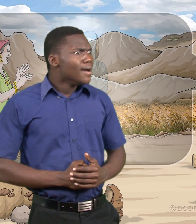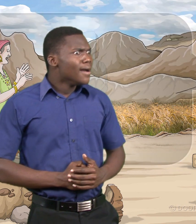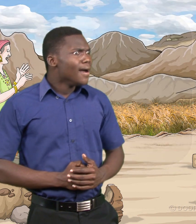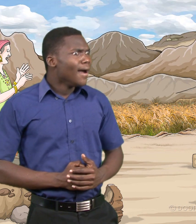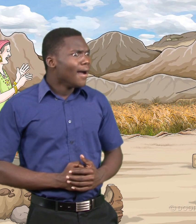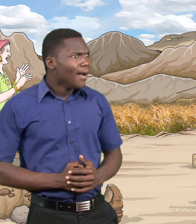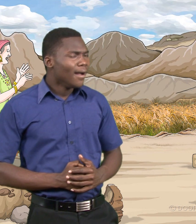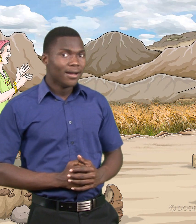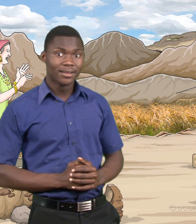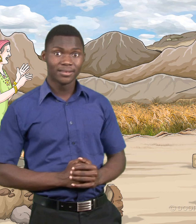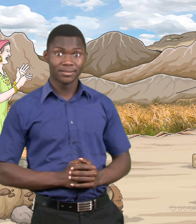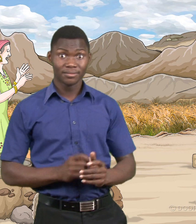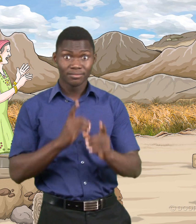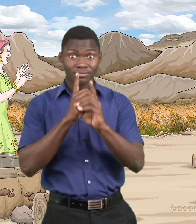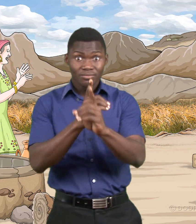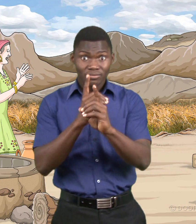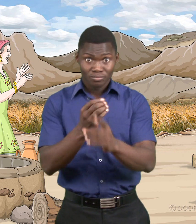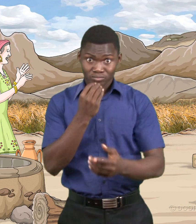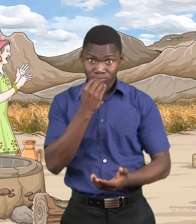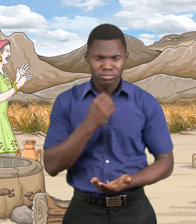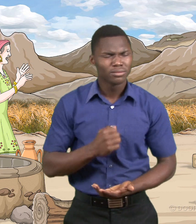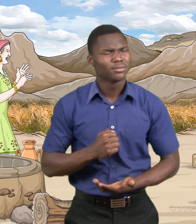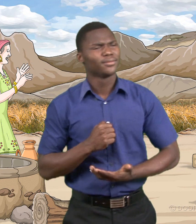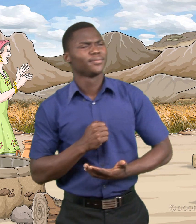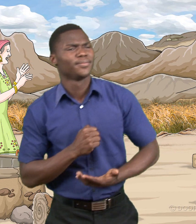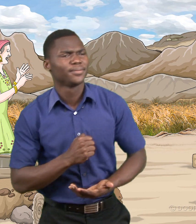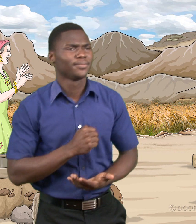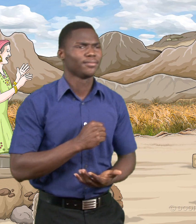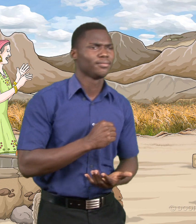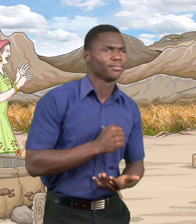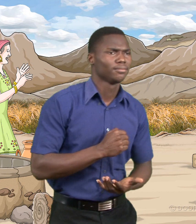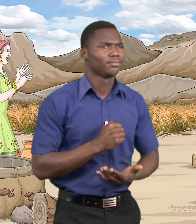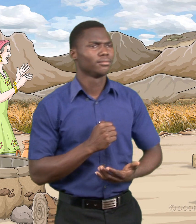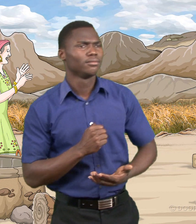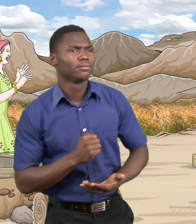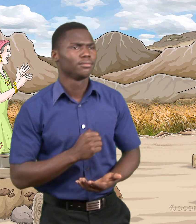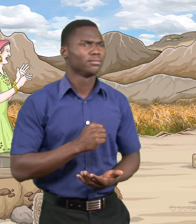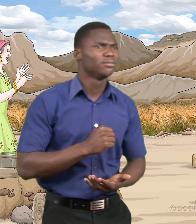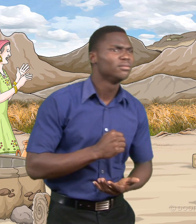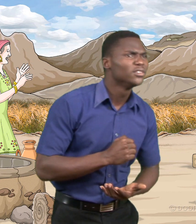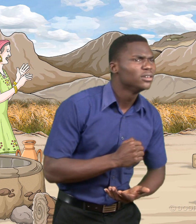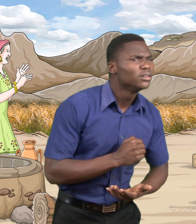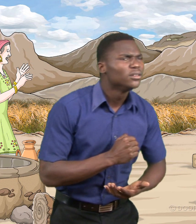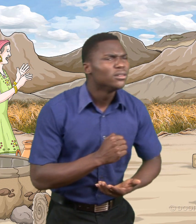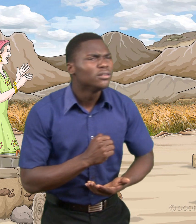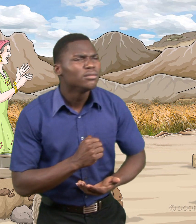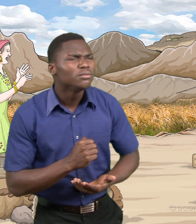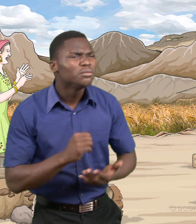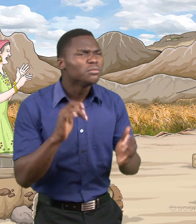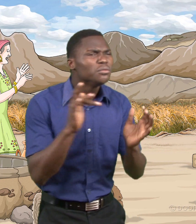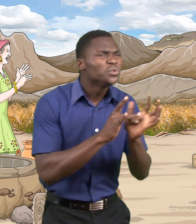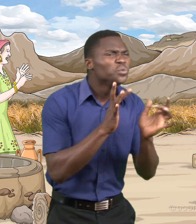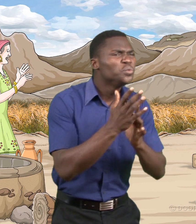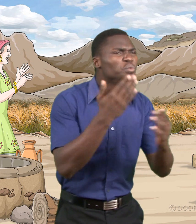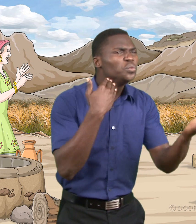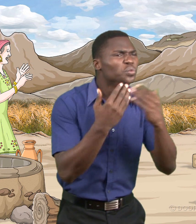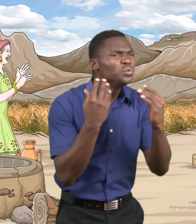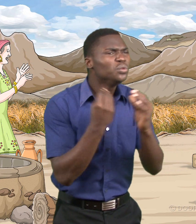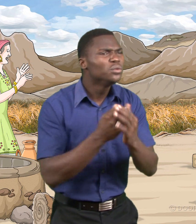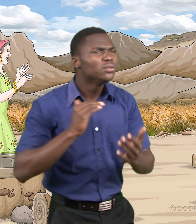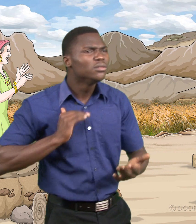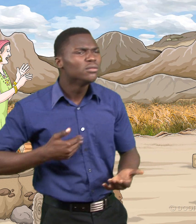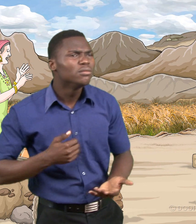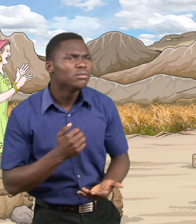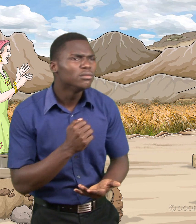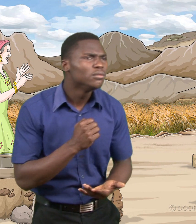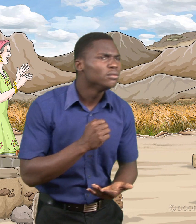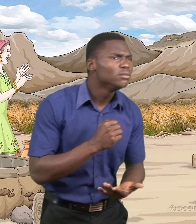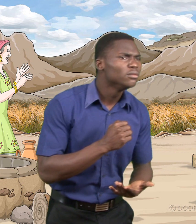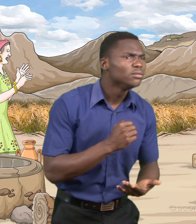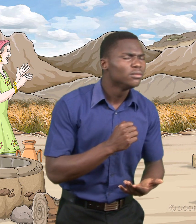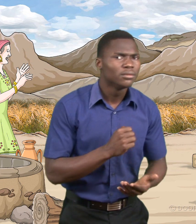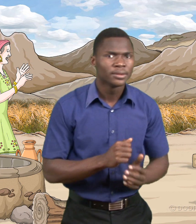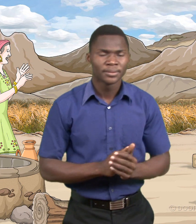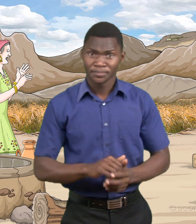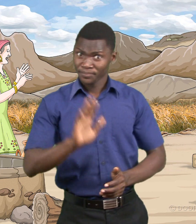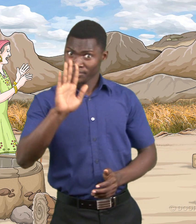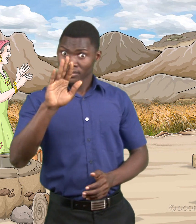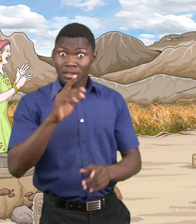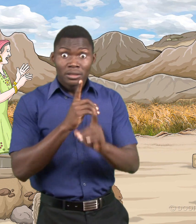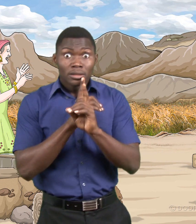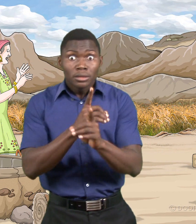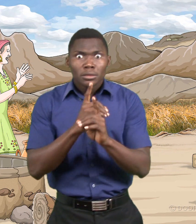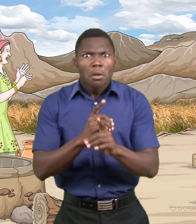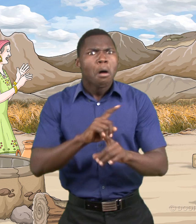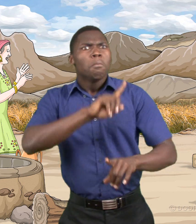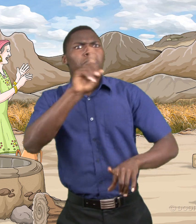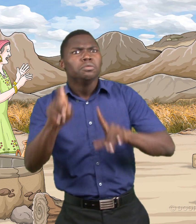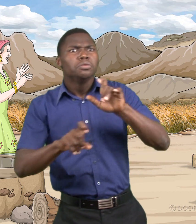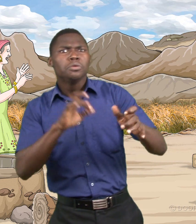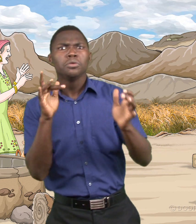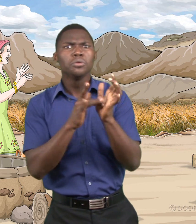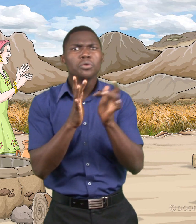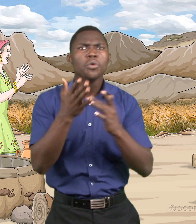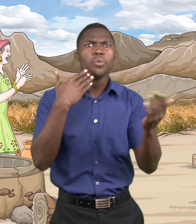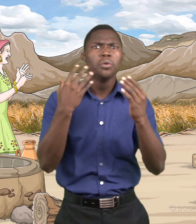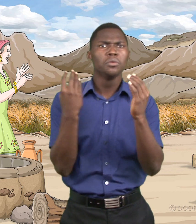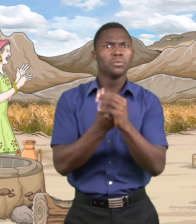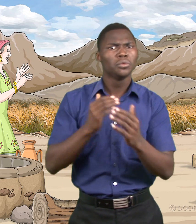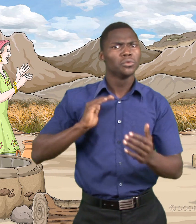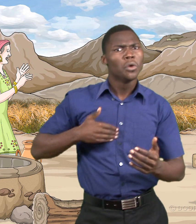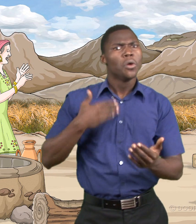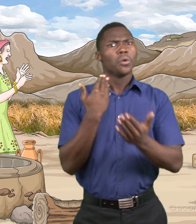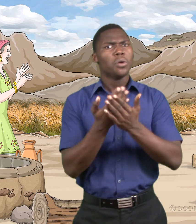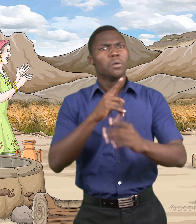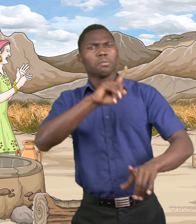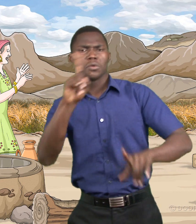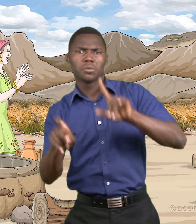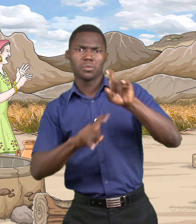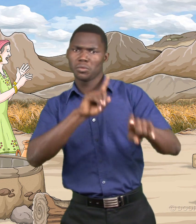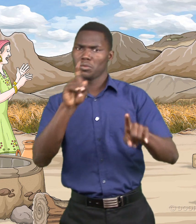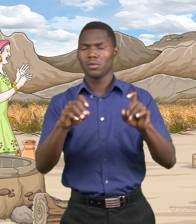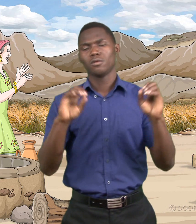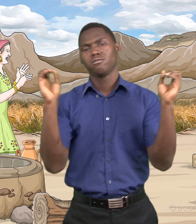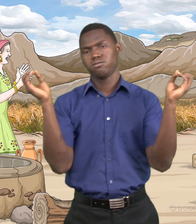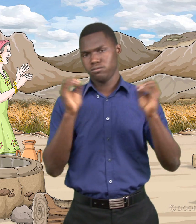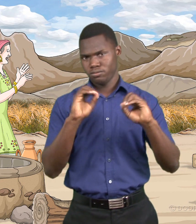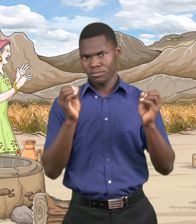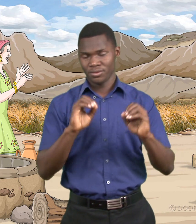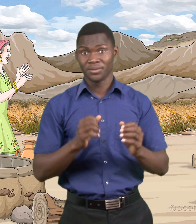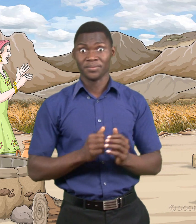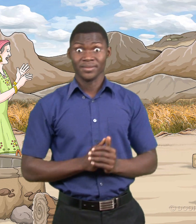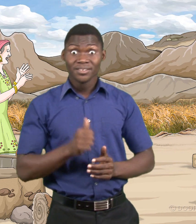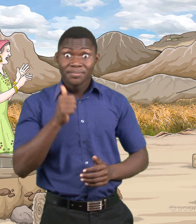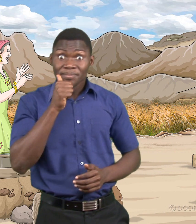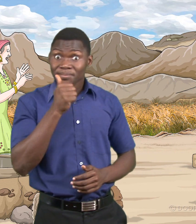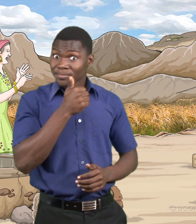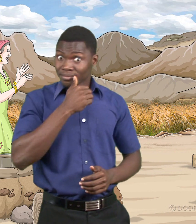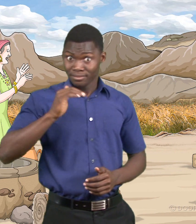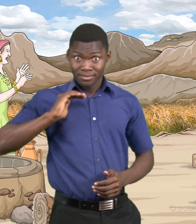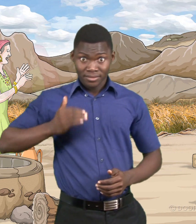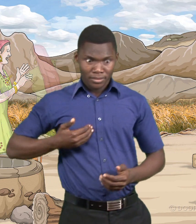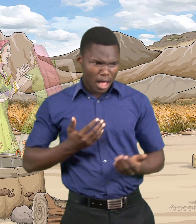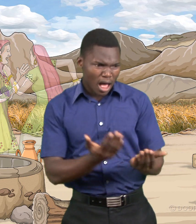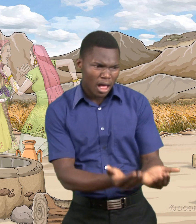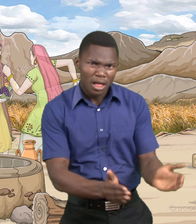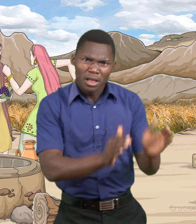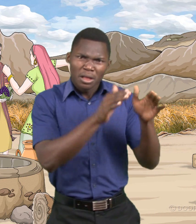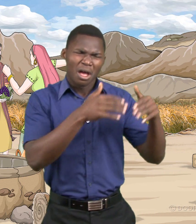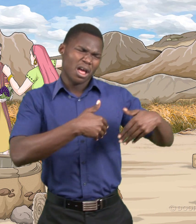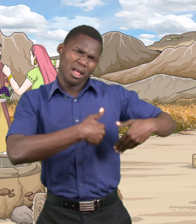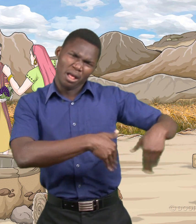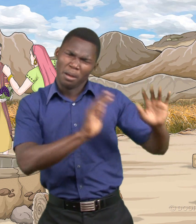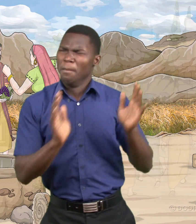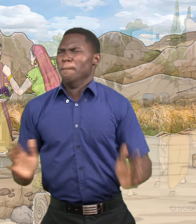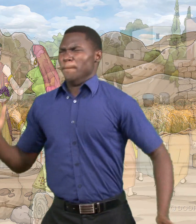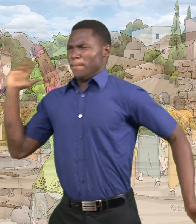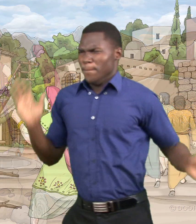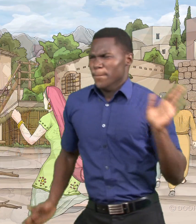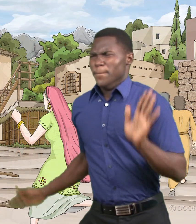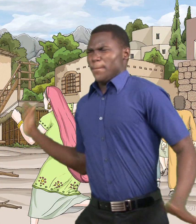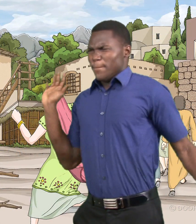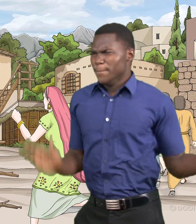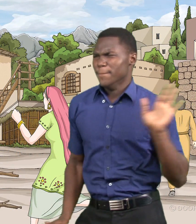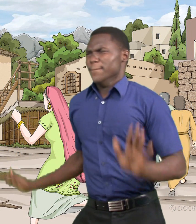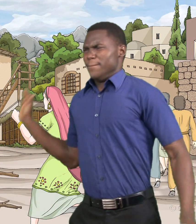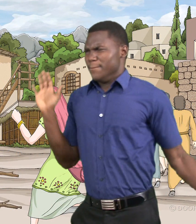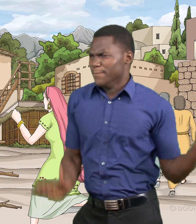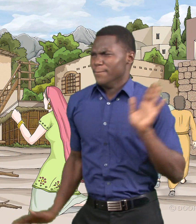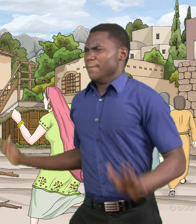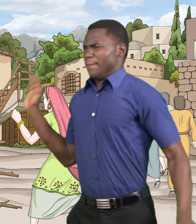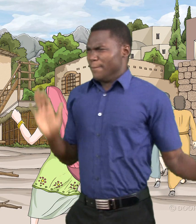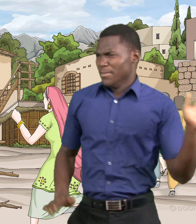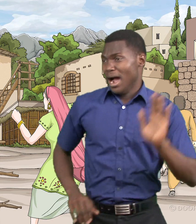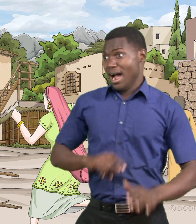Just then His disciples returned and were surprised that He was speaking with a woman. But no one asked Him, “What do You want from her?” or “Why are You talking with her?”